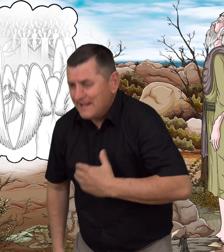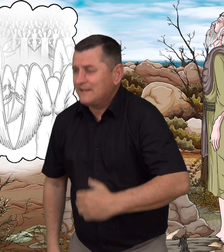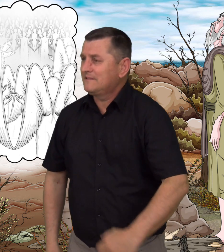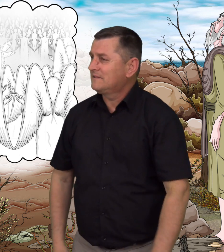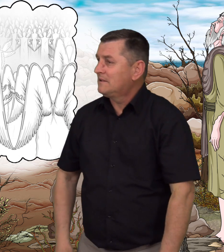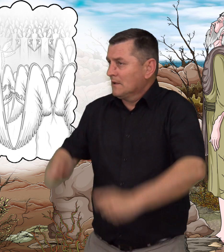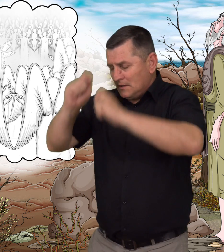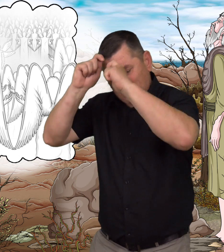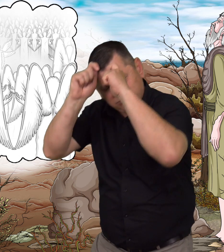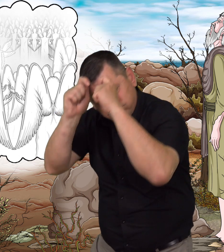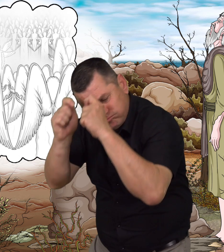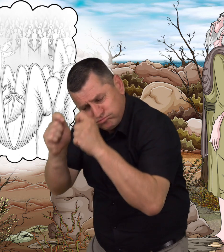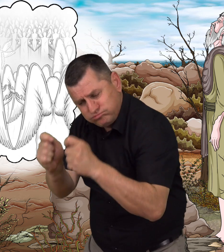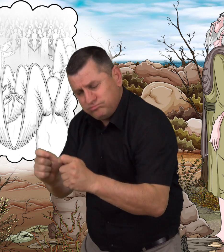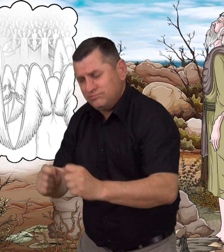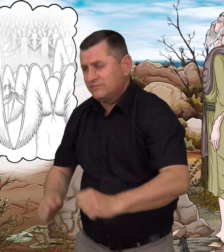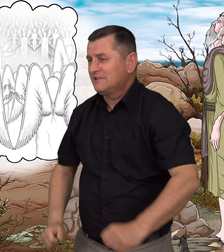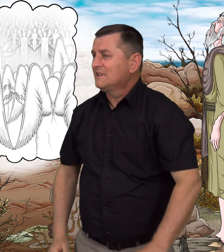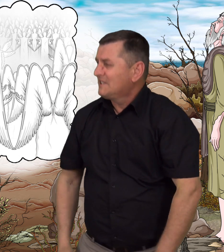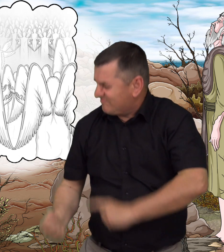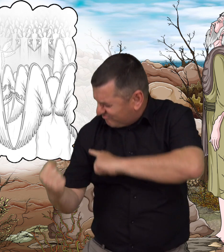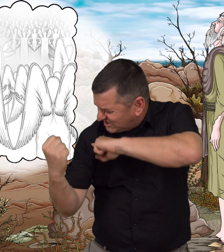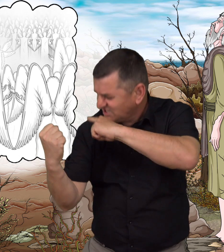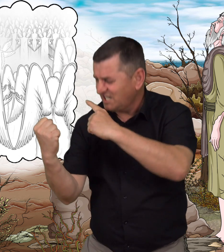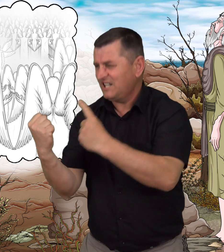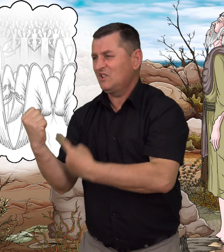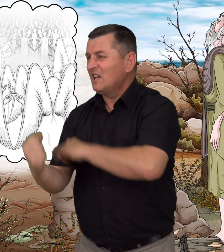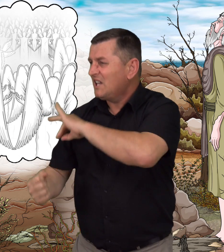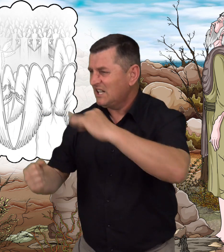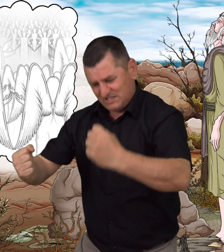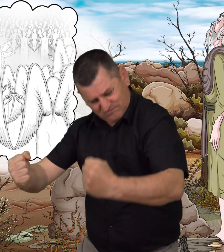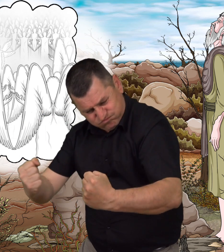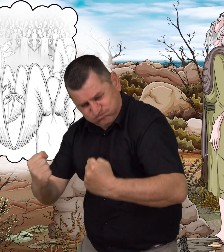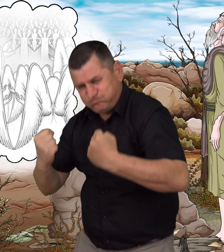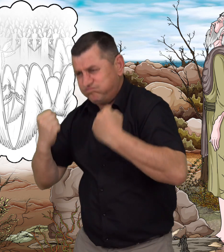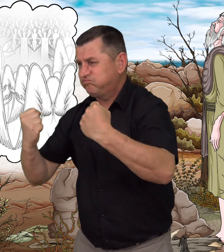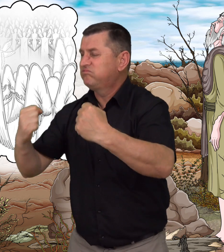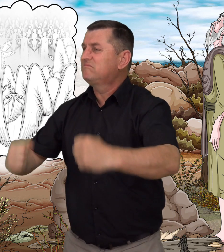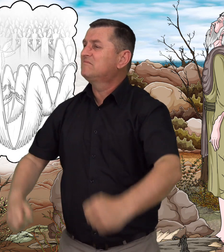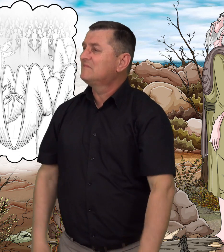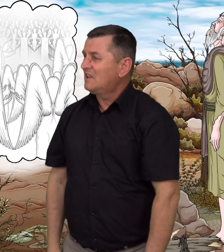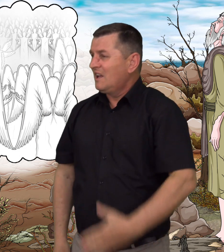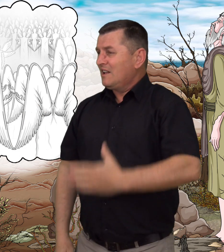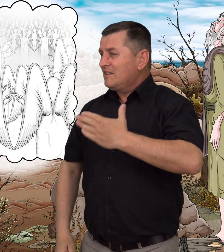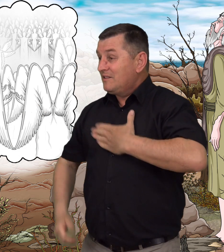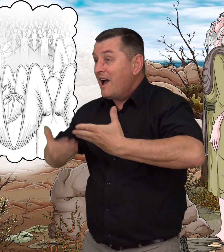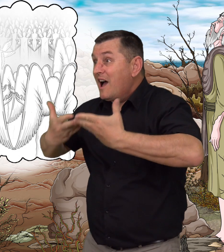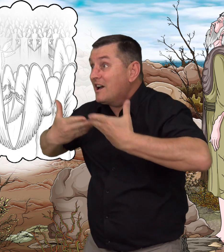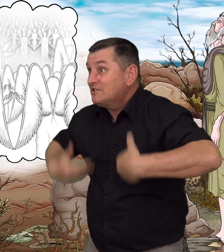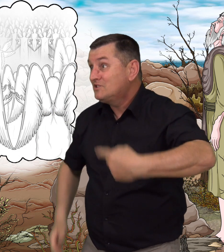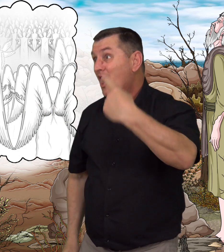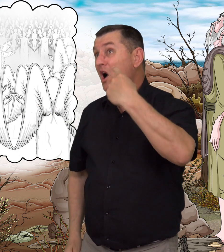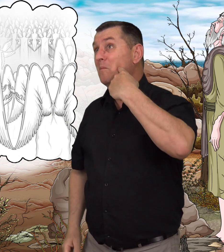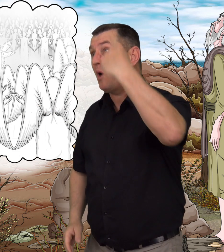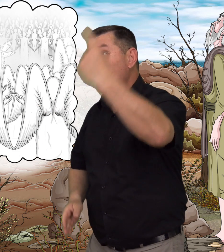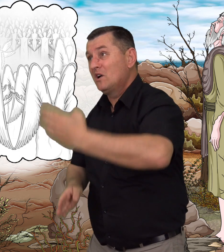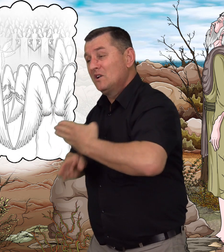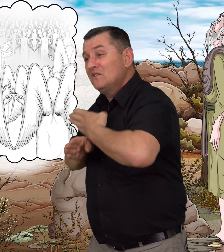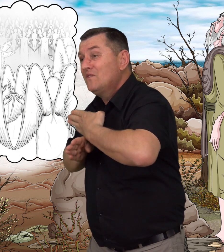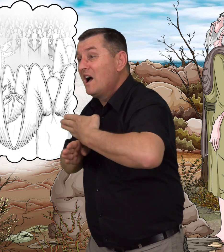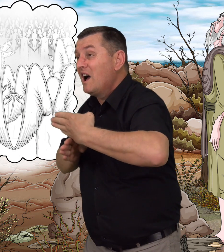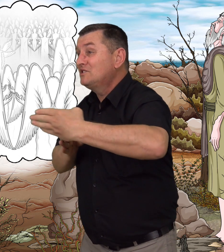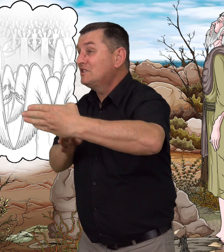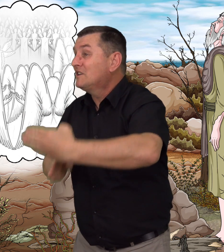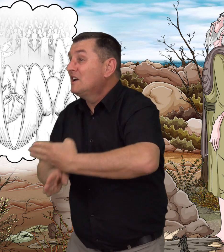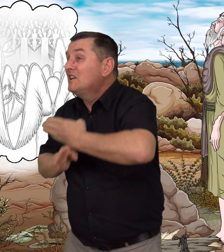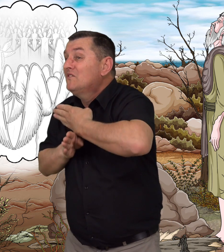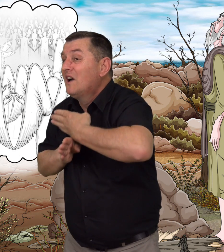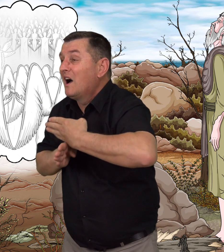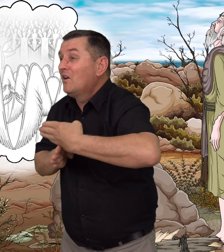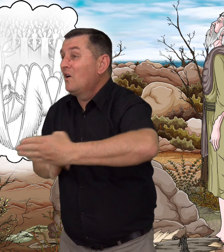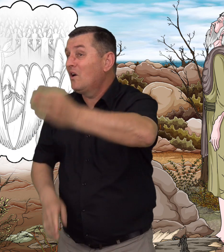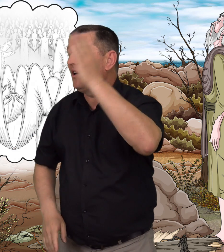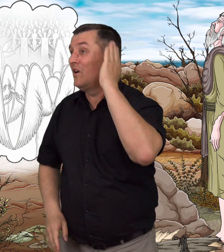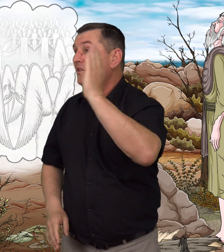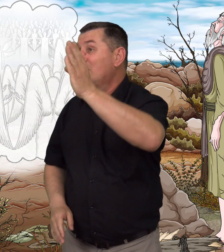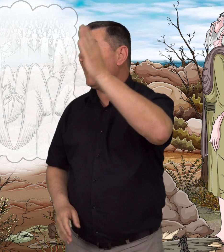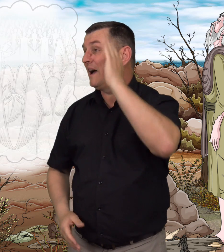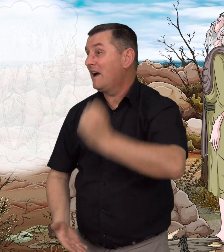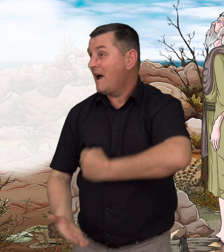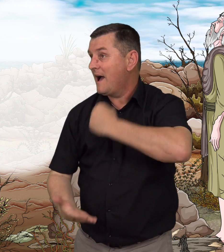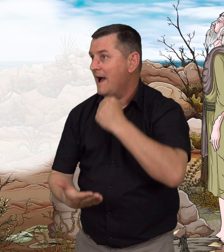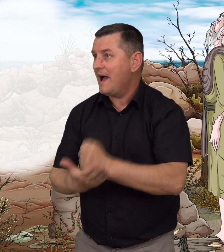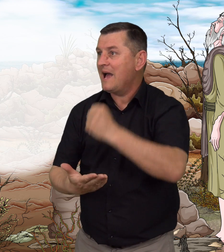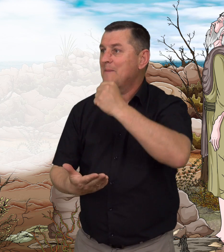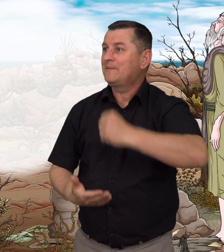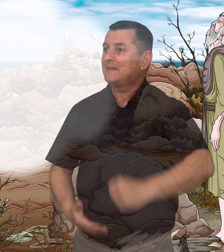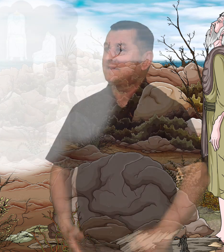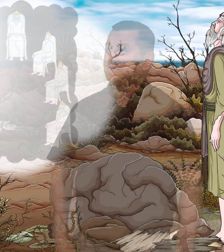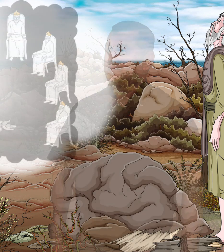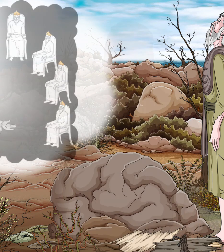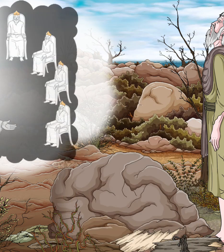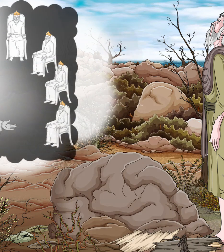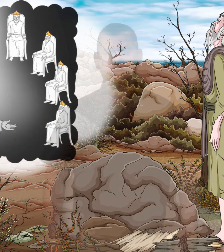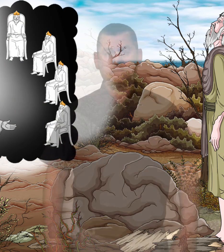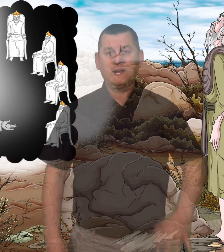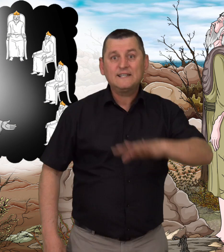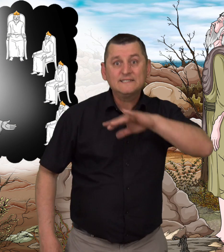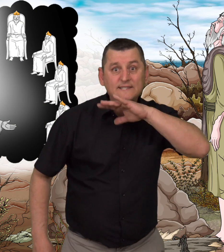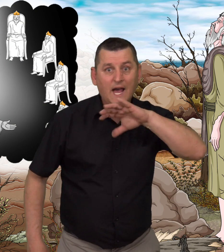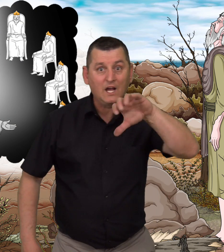Blessing and glory and wisdom and thanks and honor and power and strength be to our God forever and ever! Amen.”